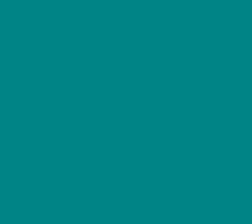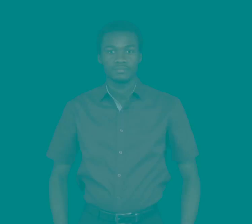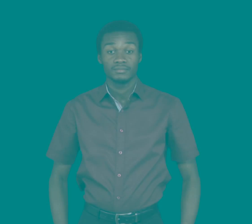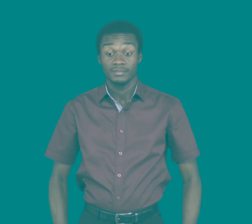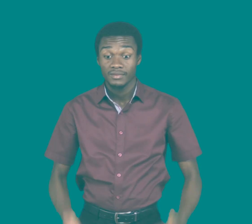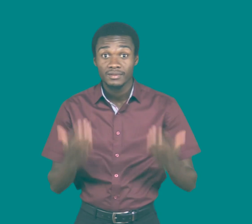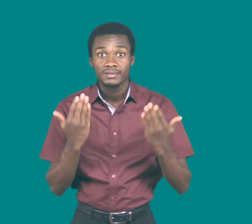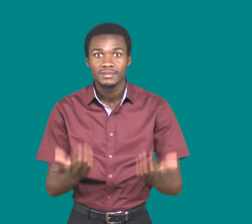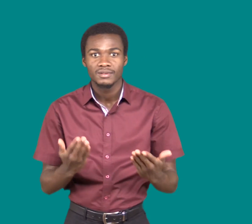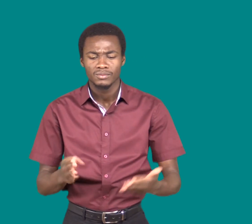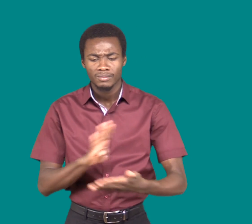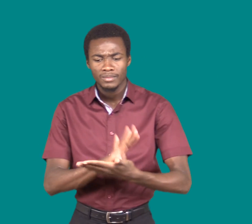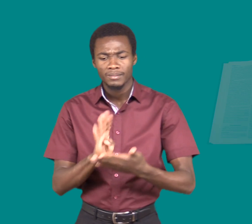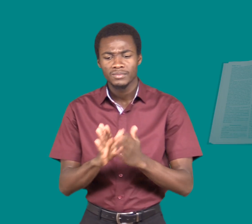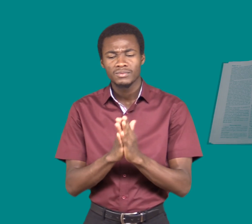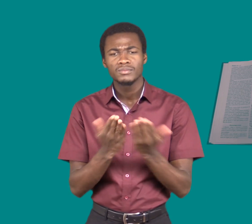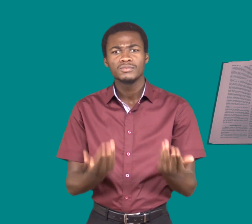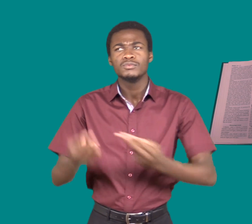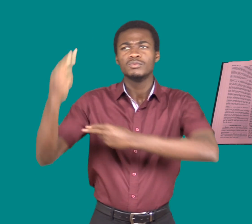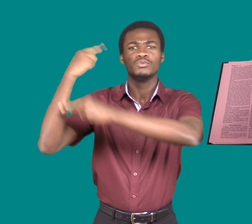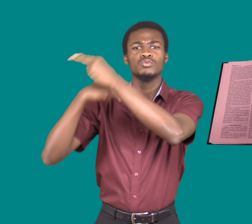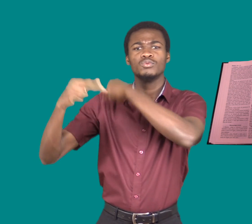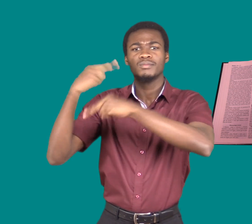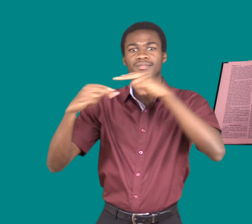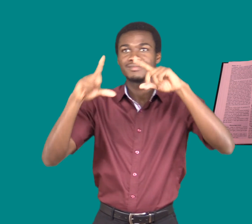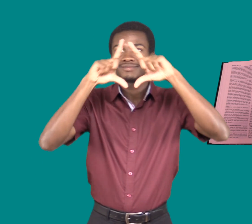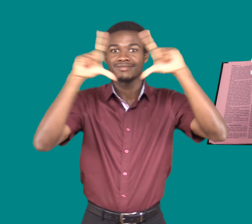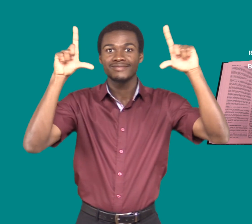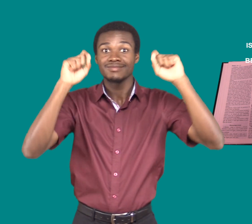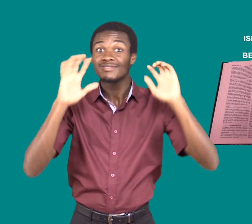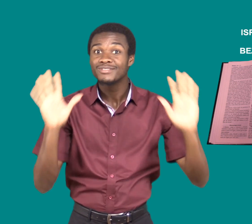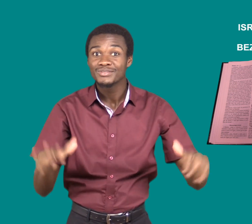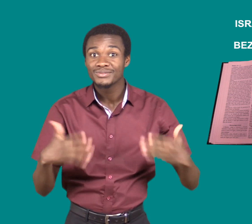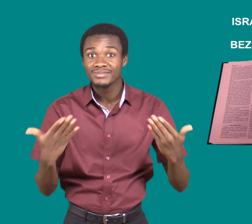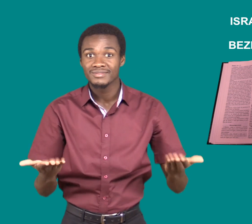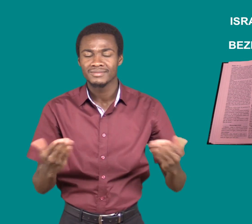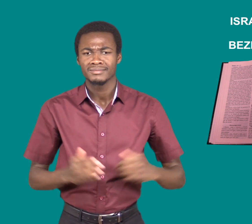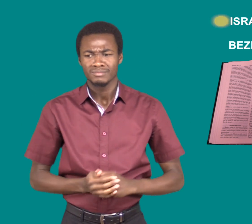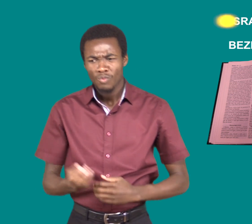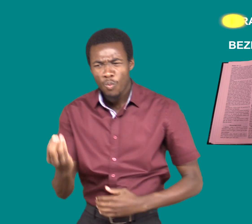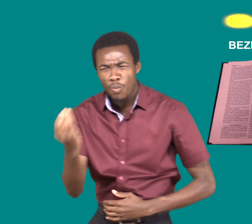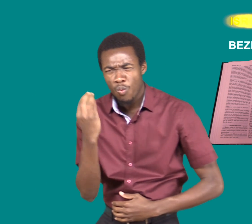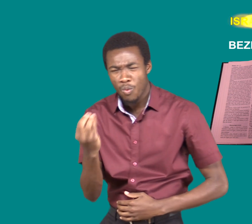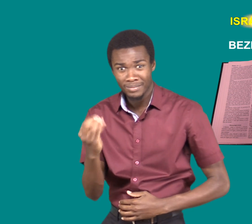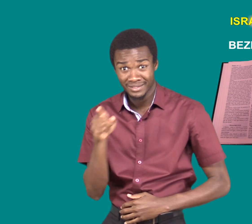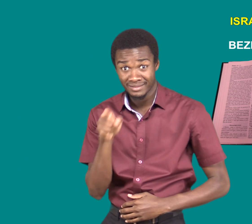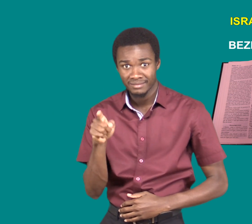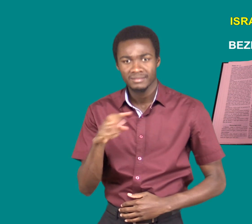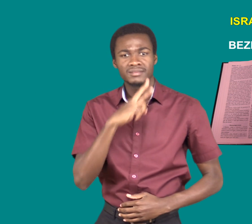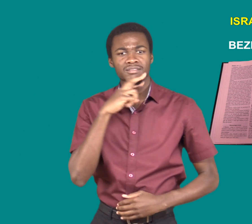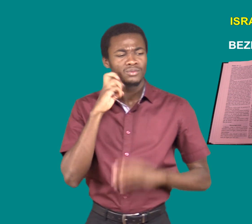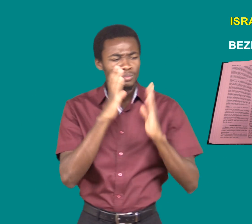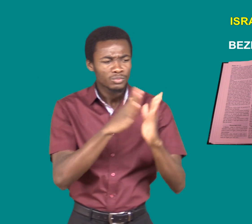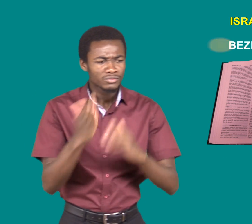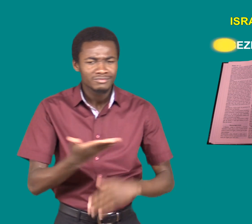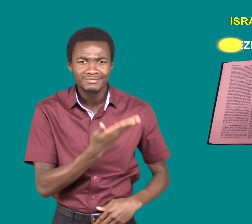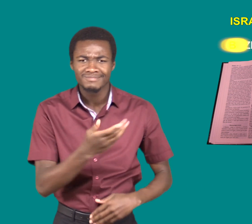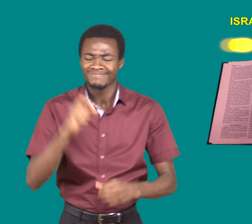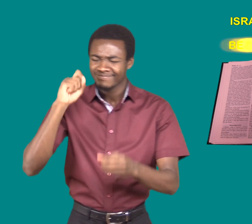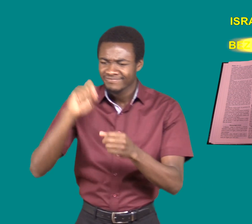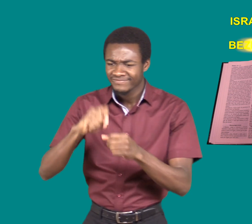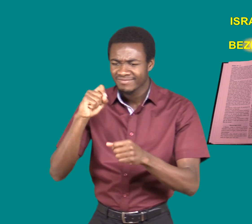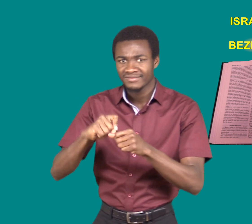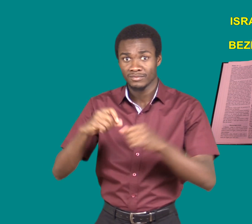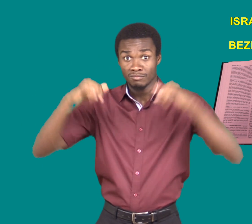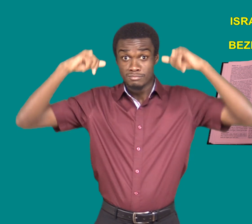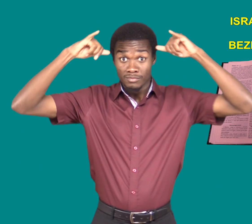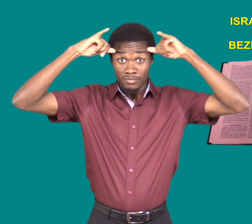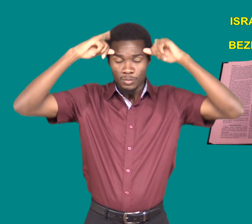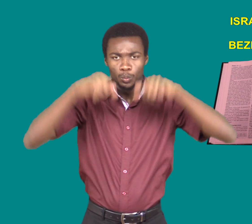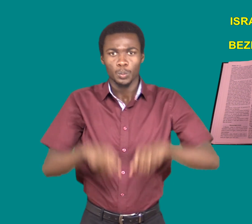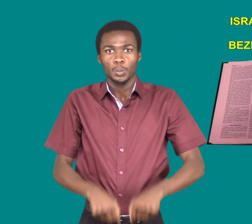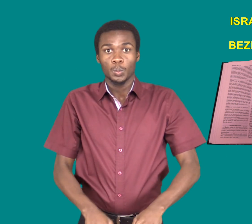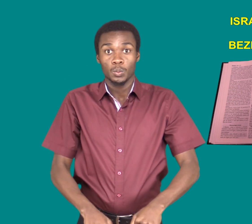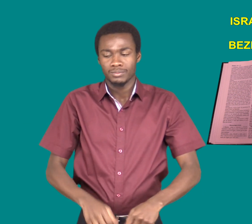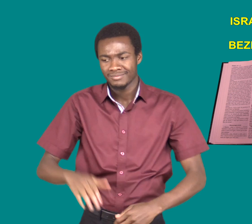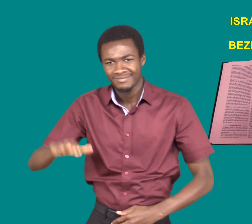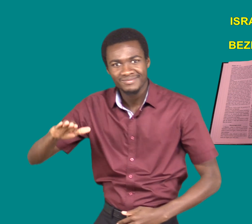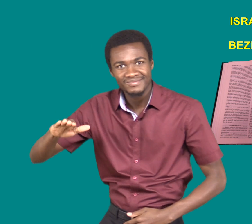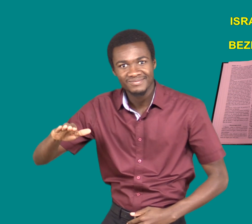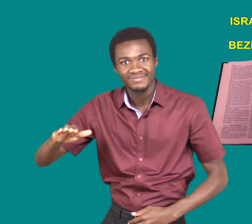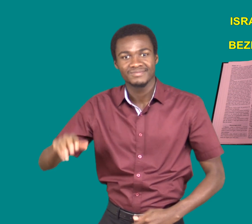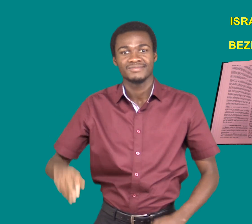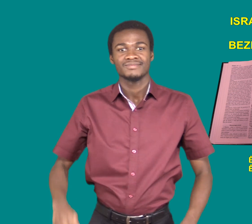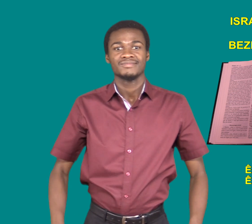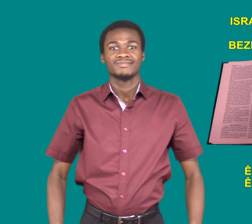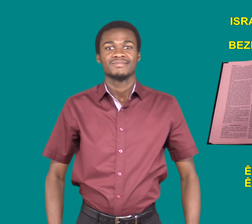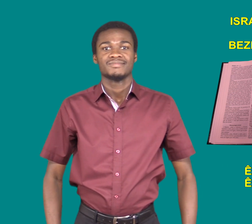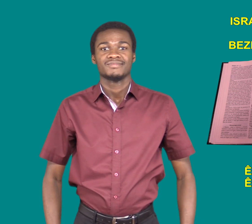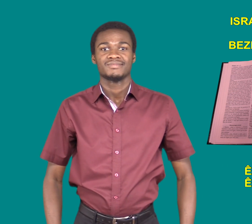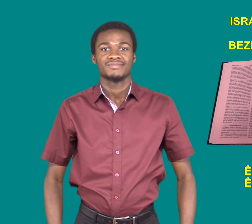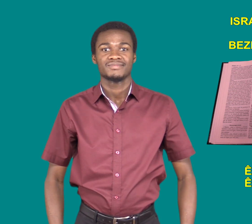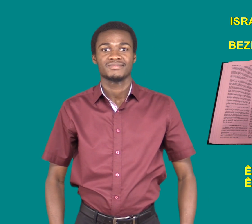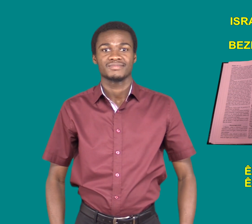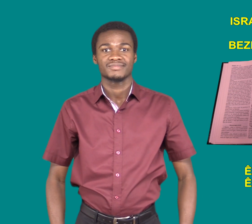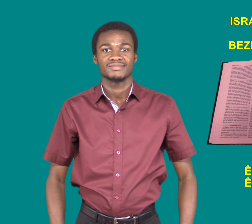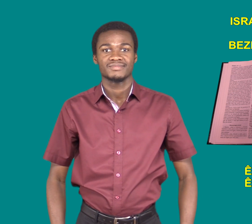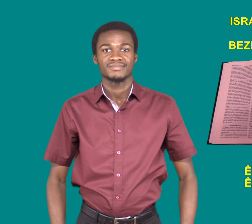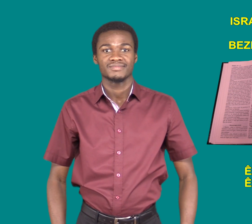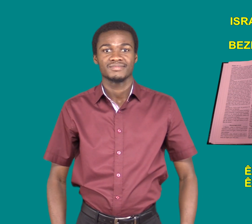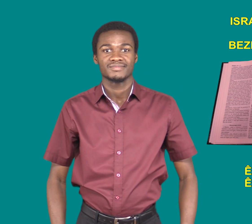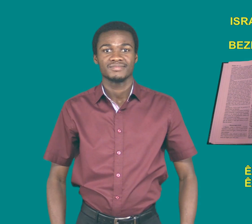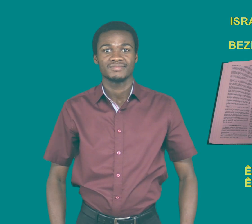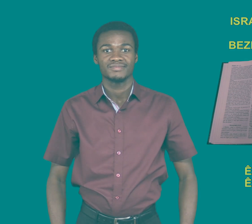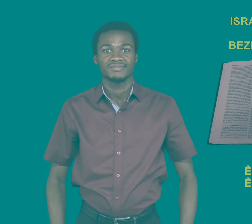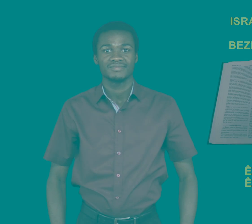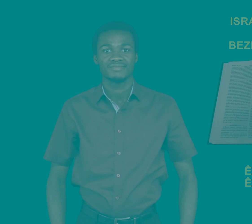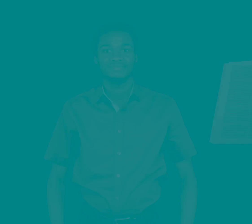Israelites make a golden calf